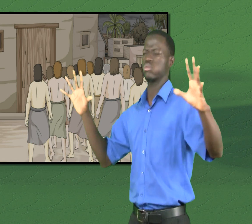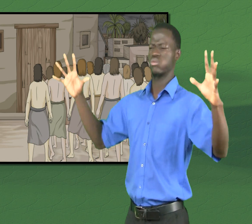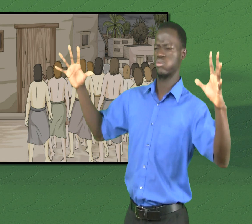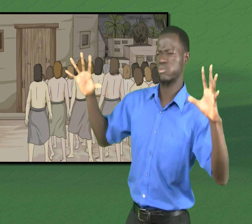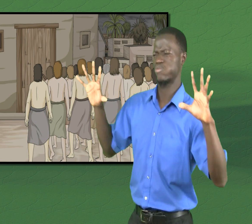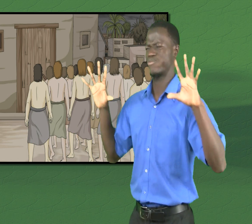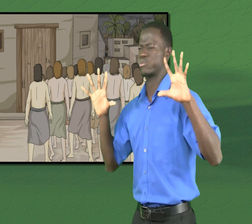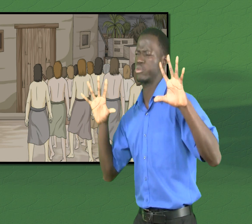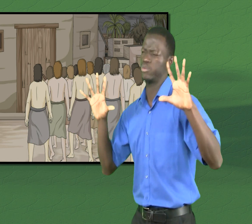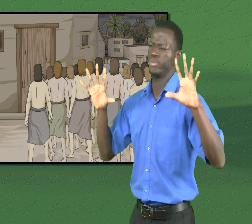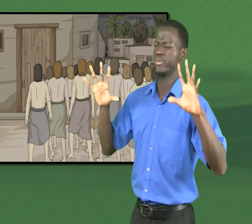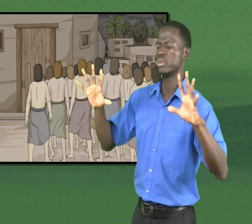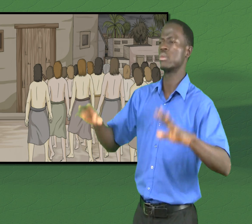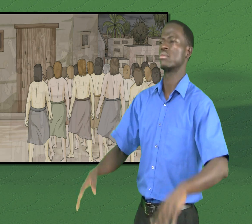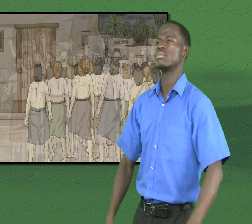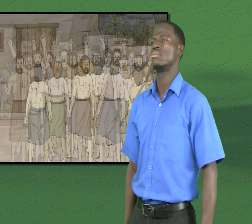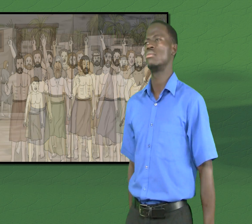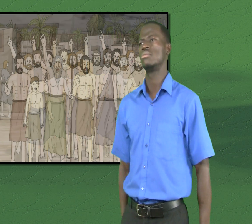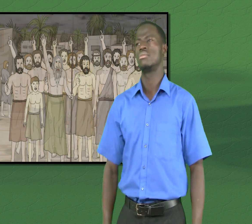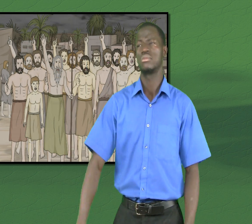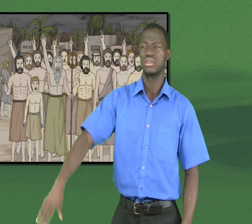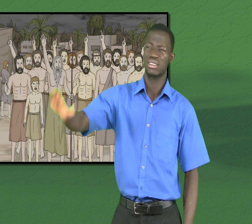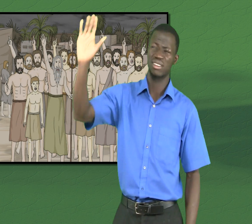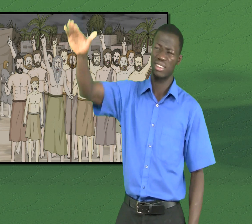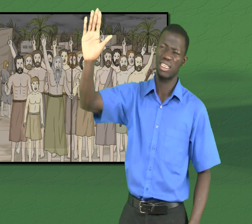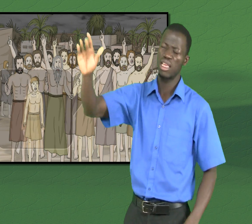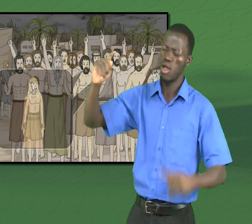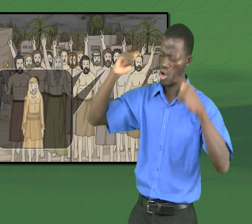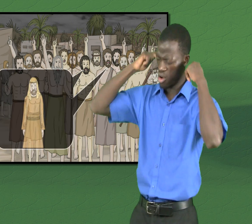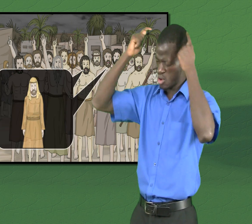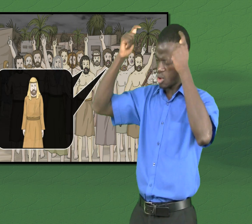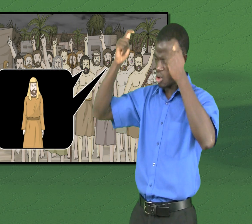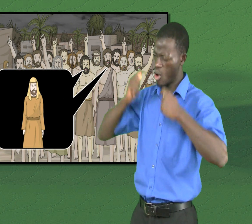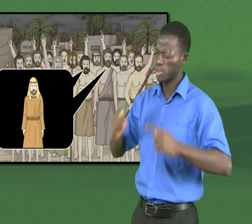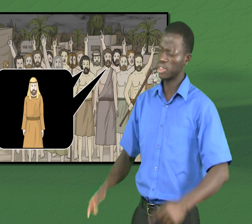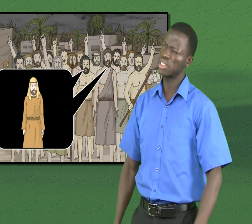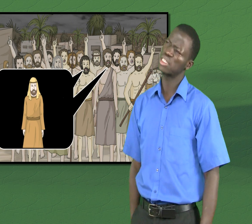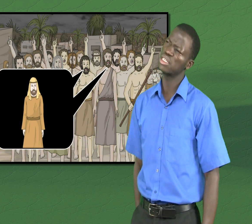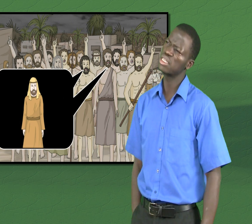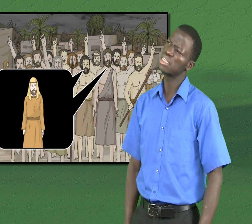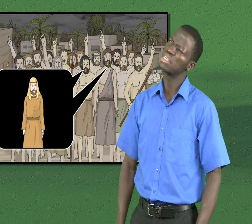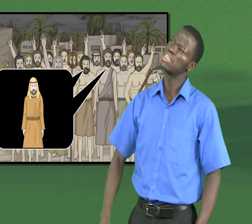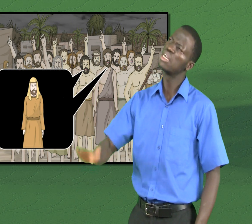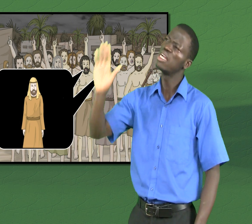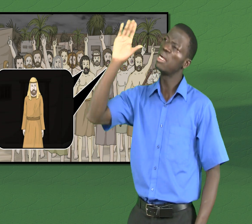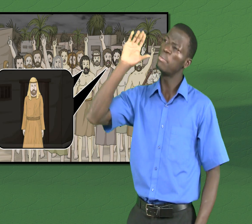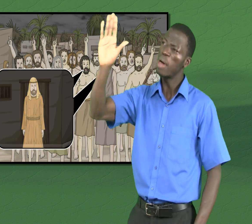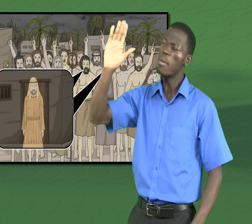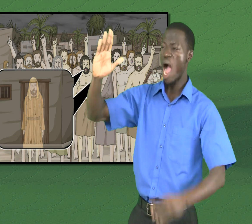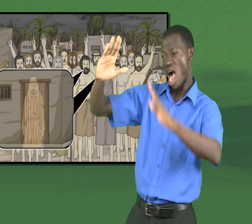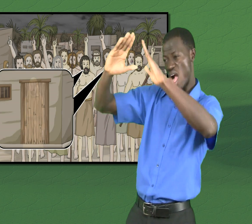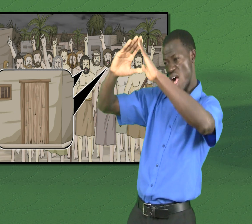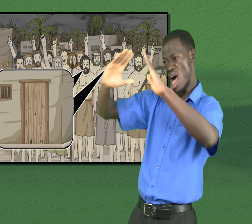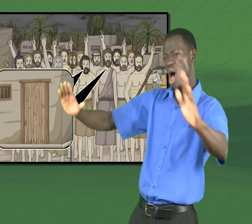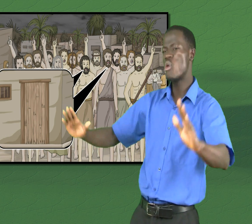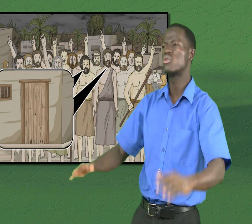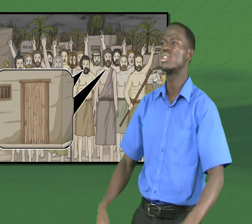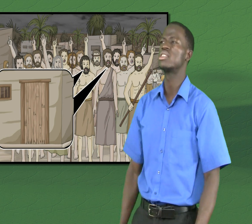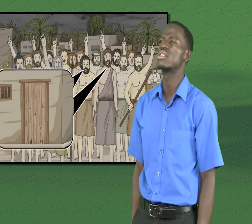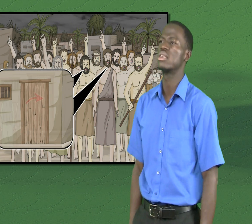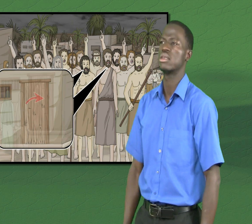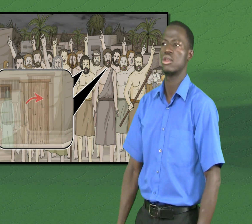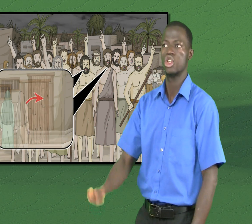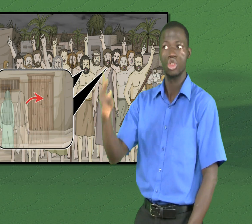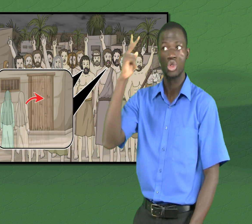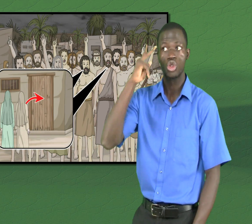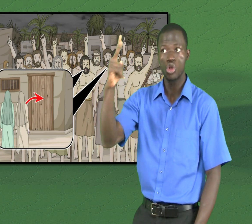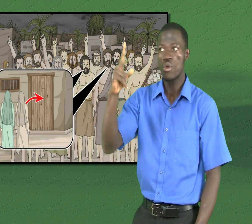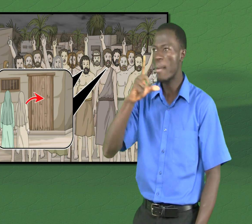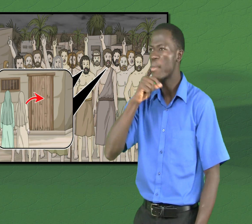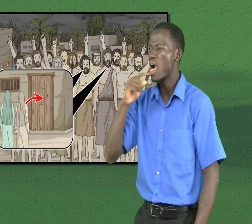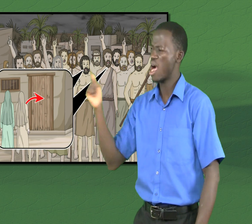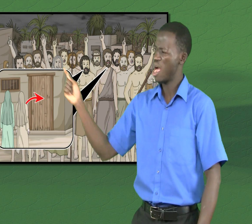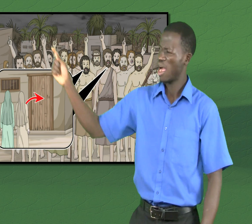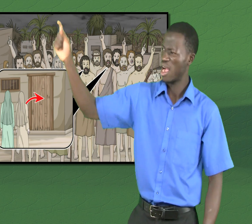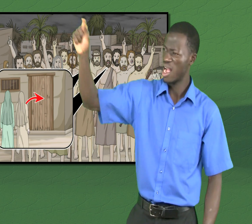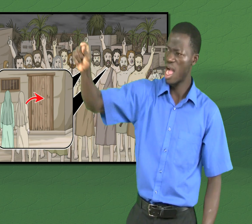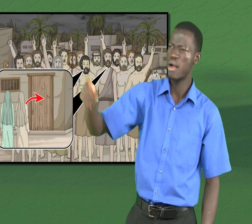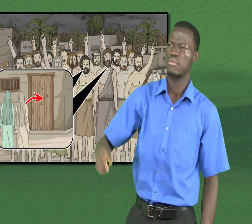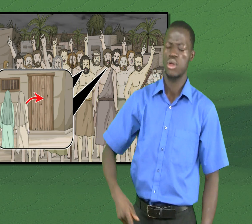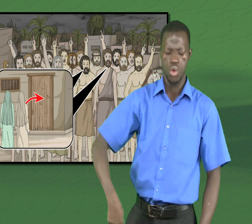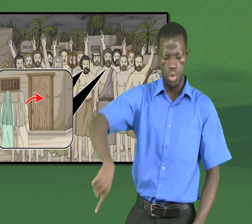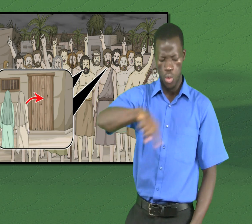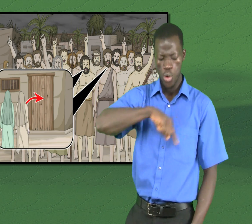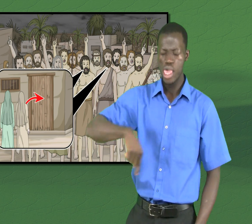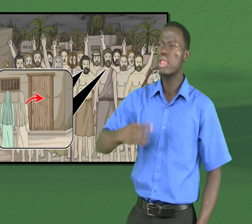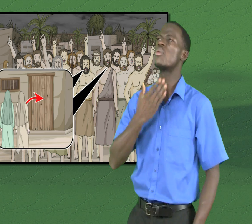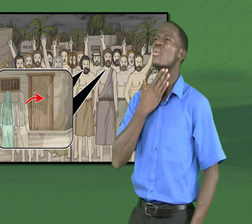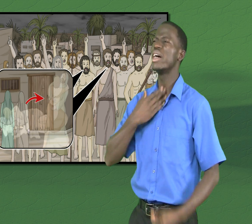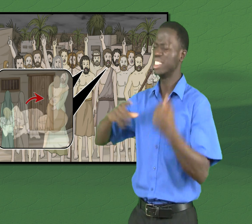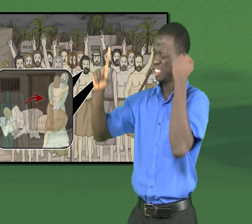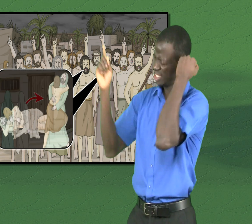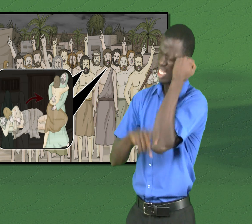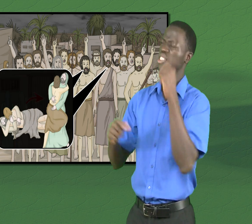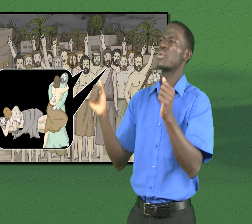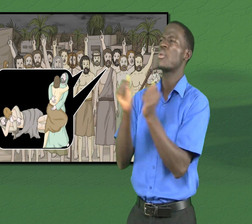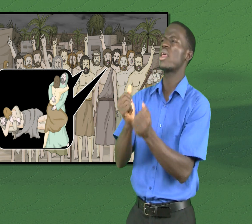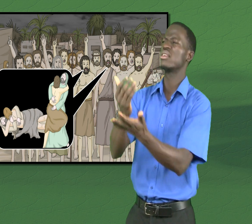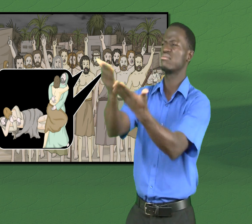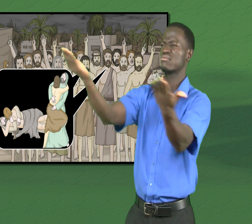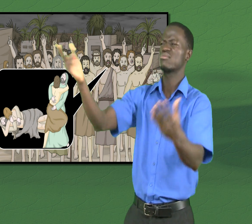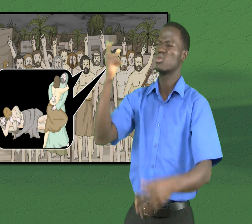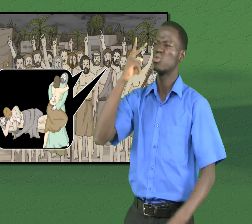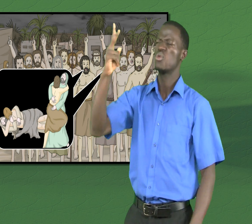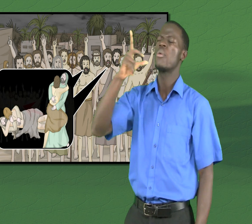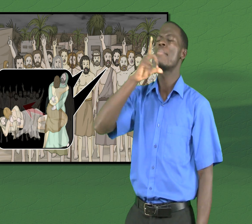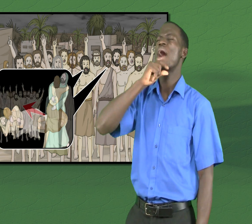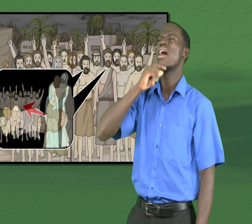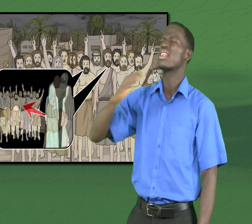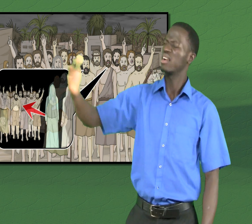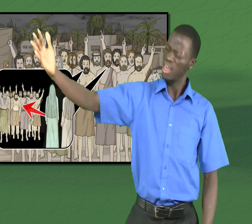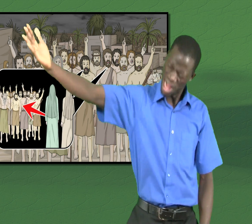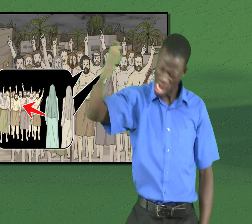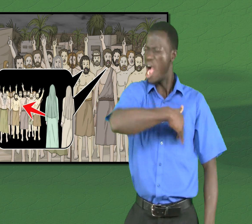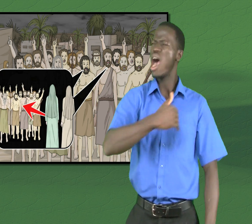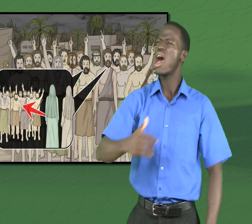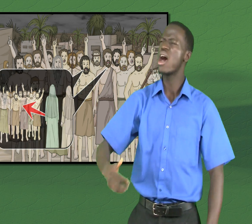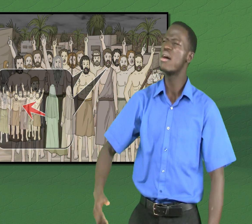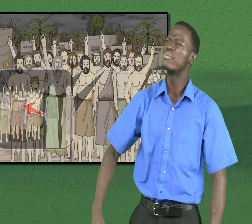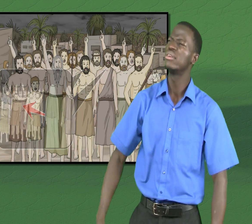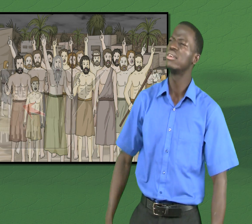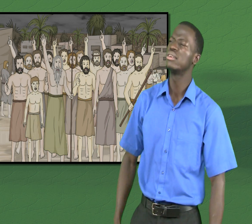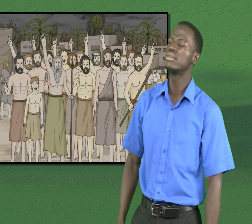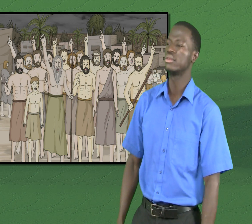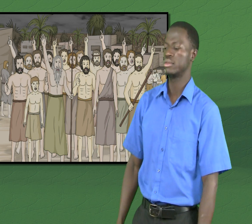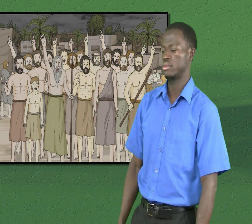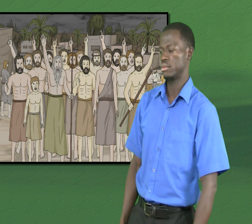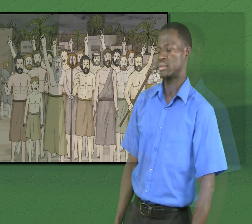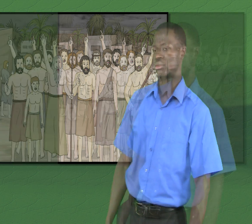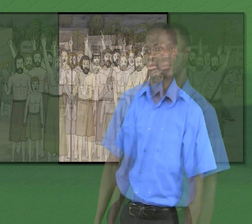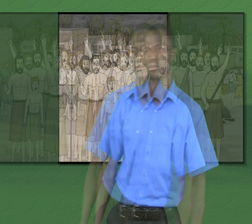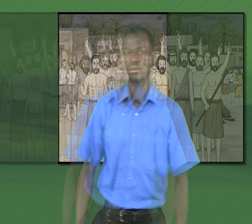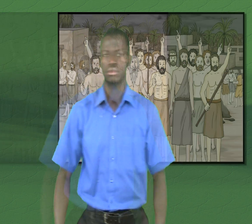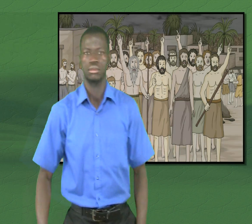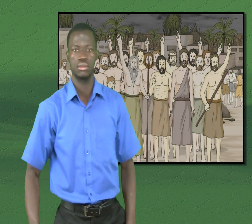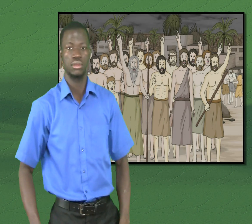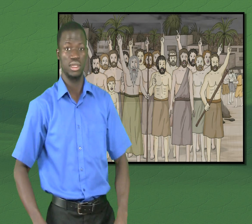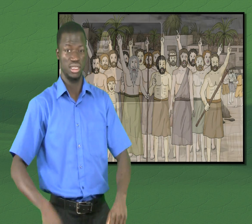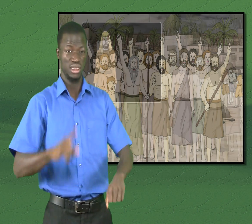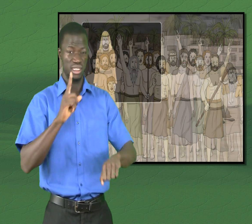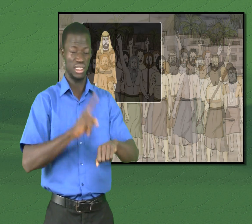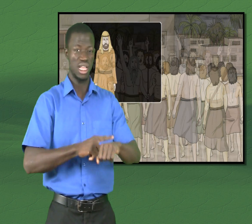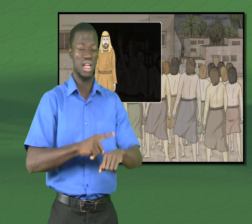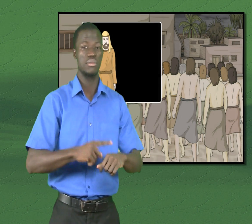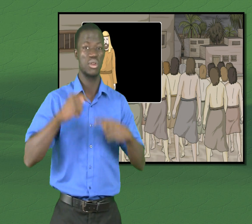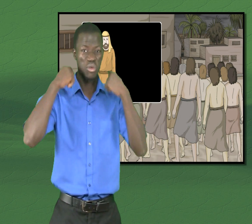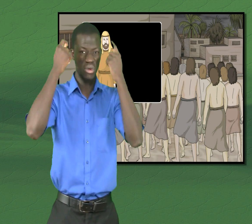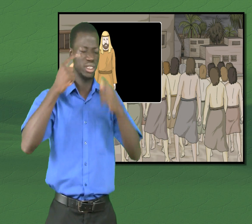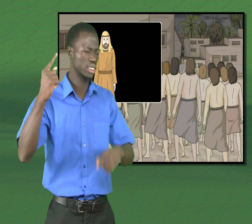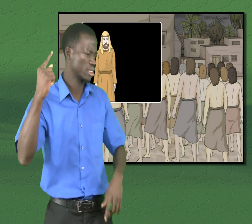They called out to Lot, saying, “Where are the men who came to you tonight? Send them out to us so we can have relations with them!”